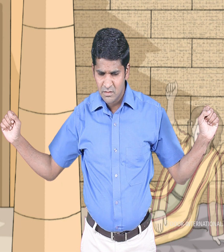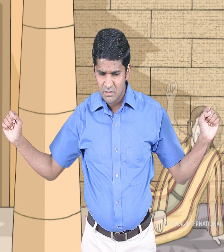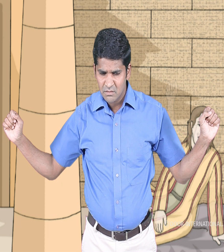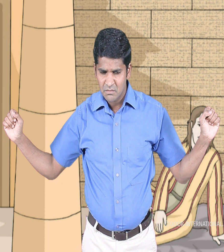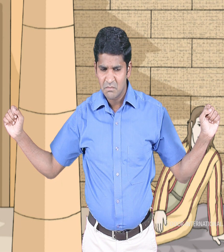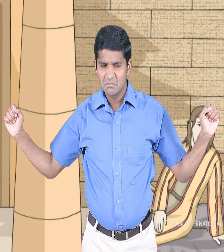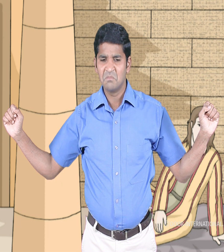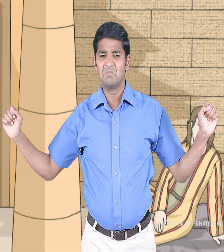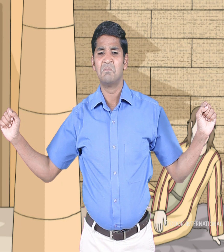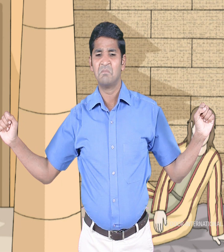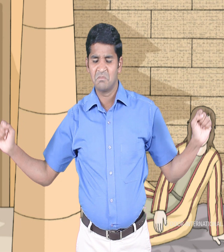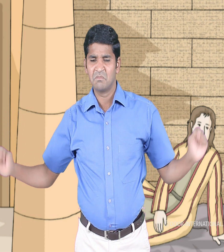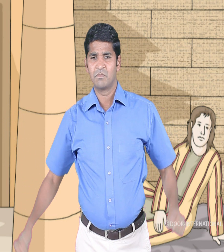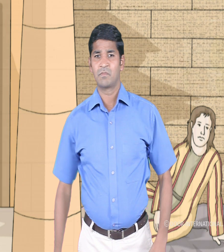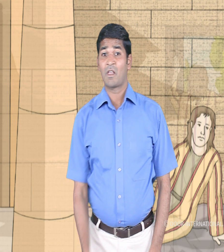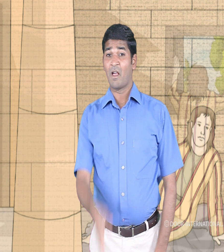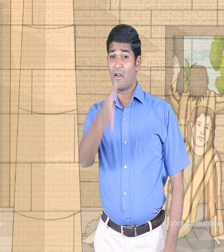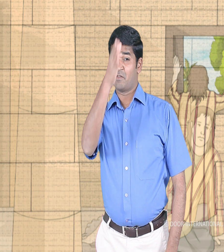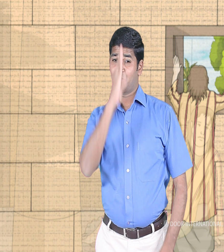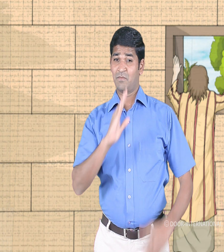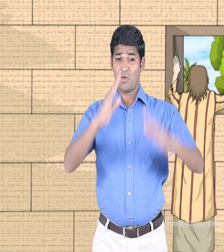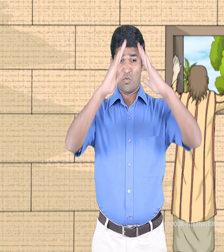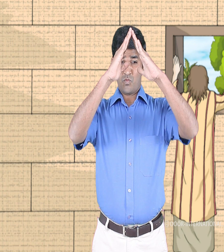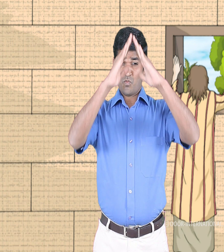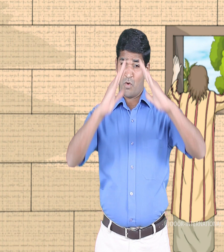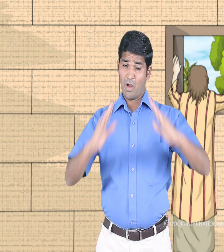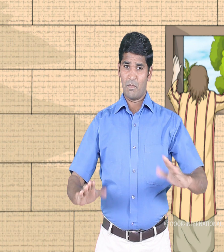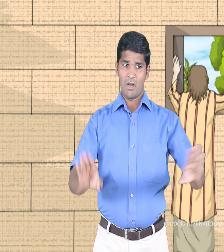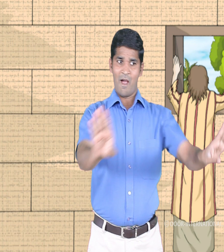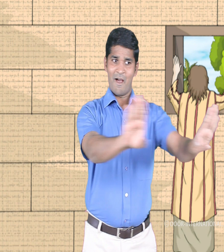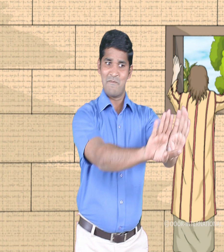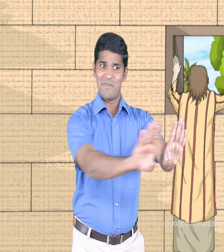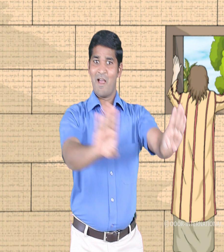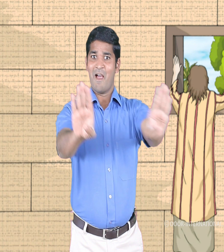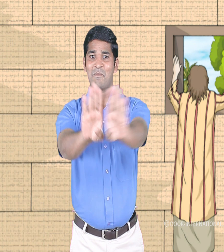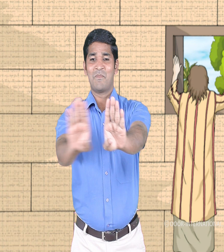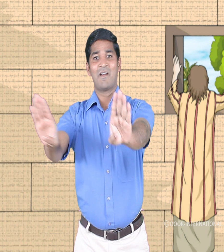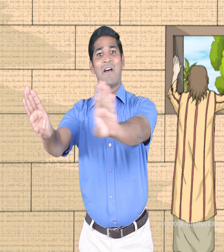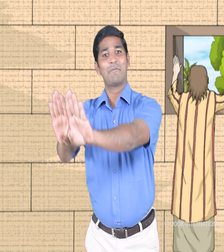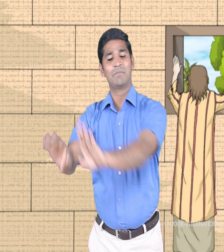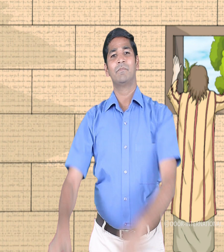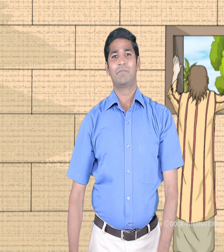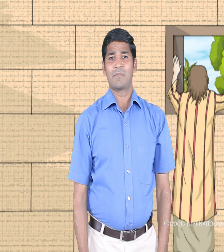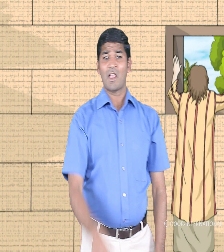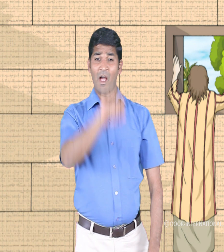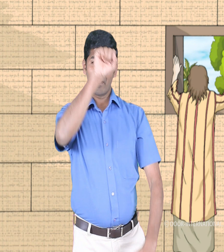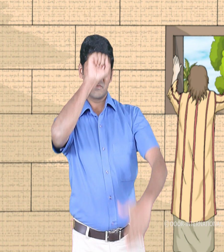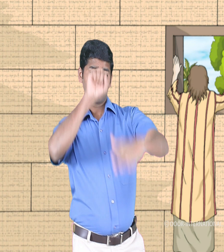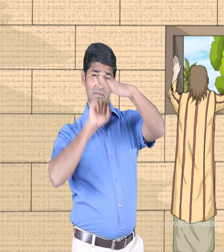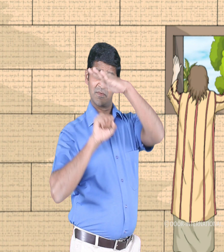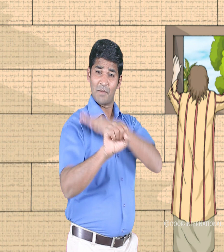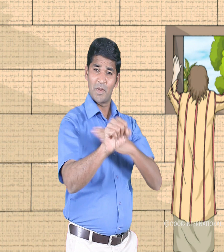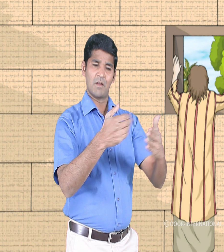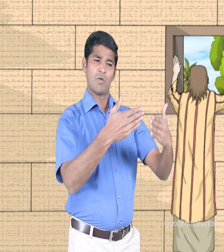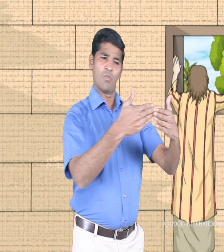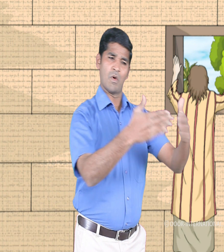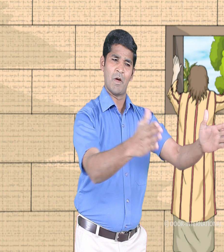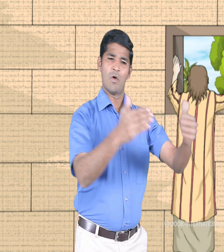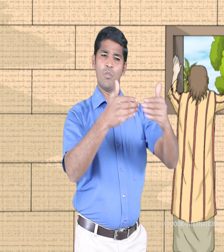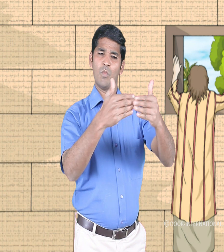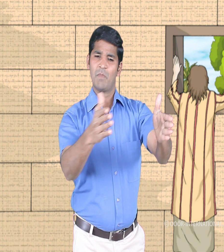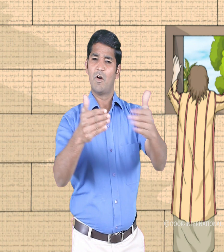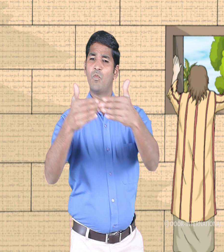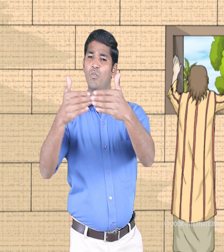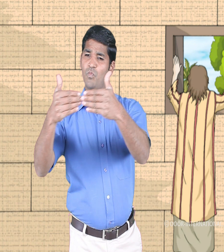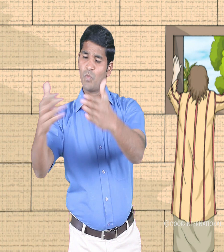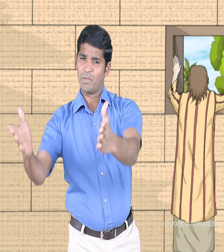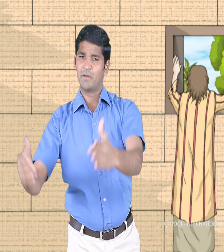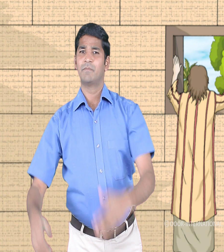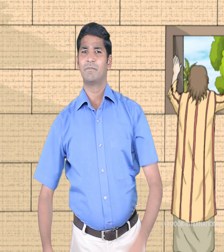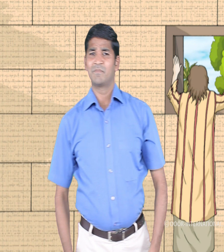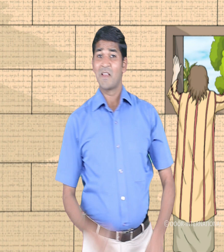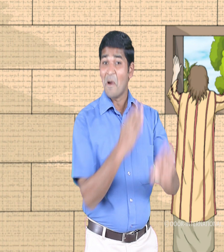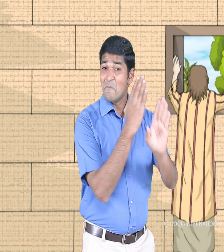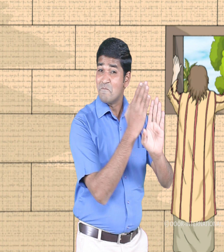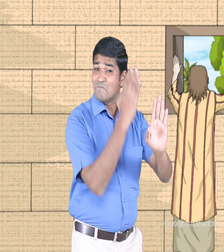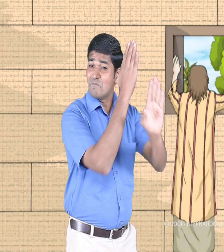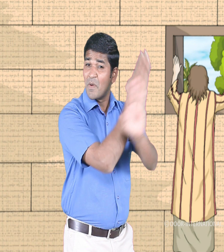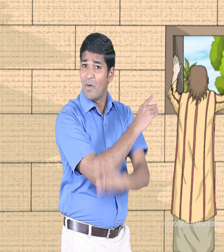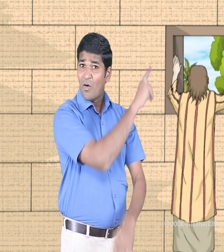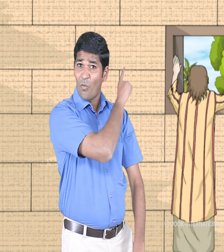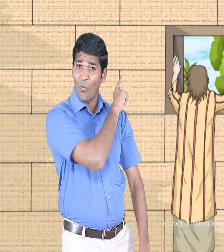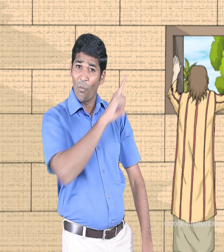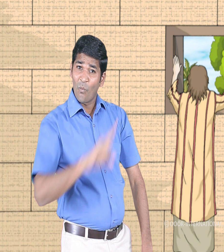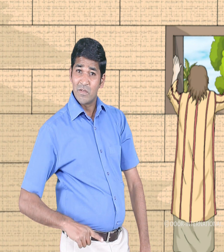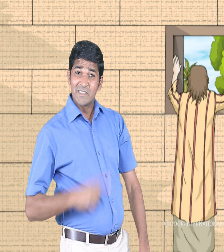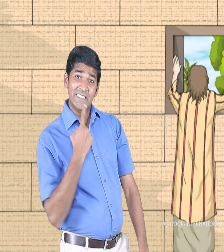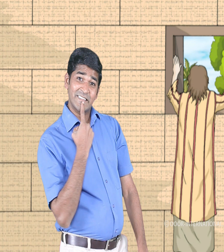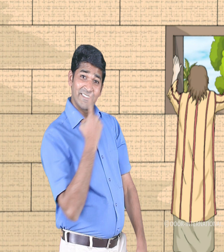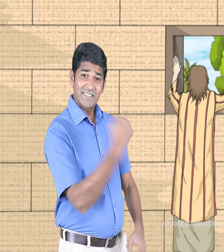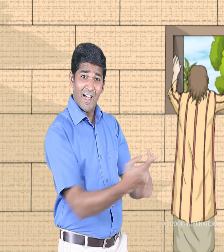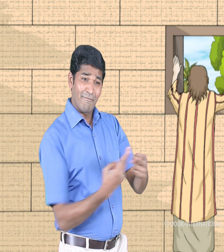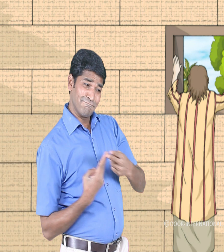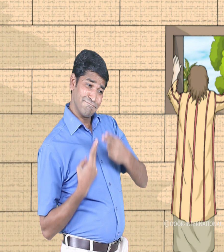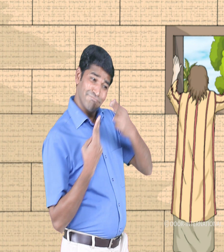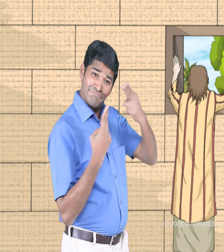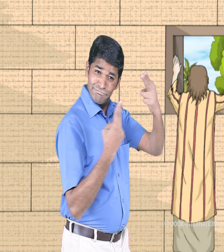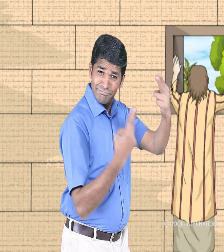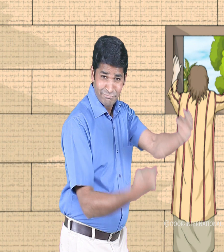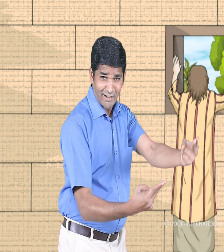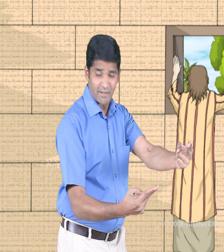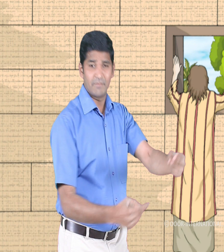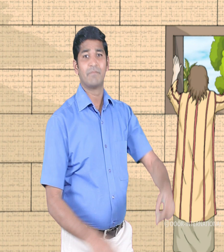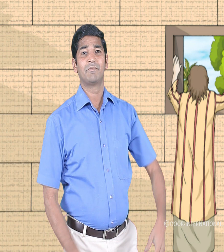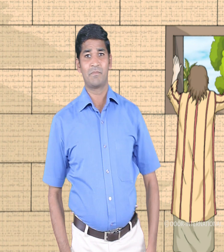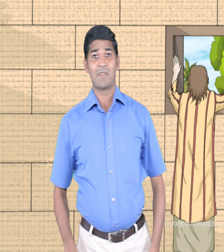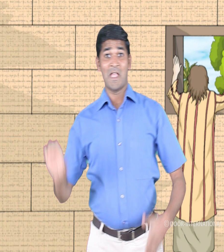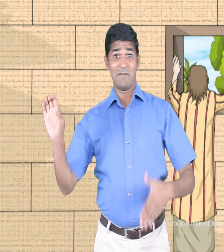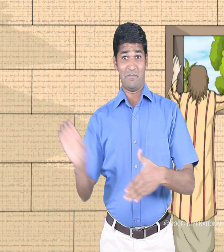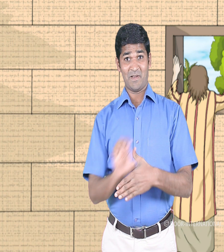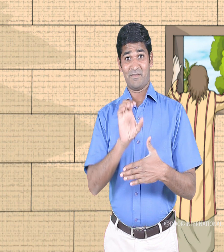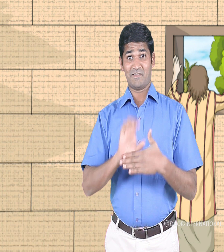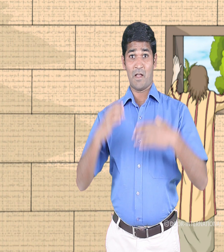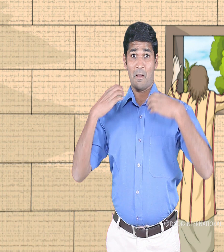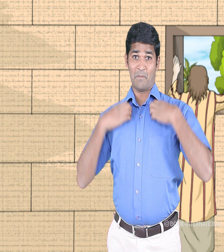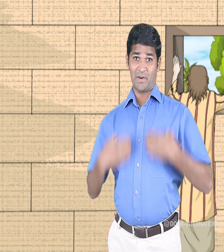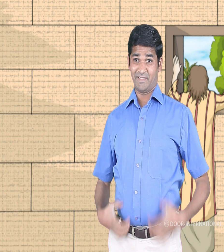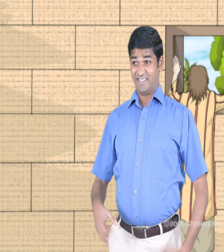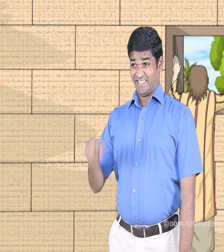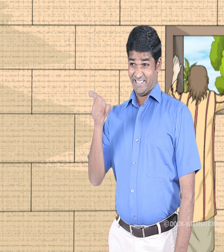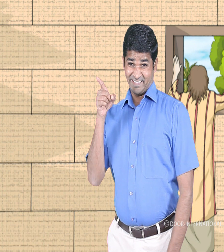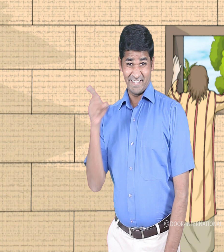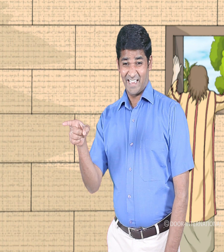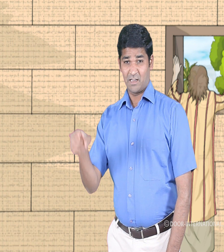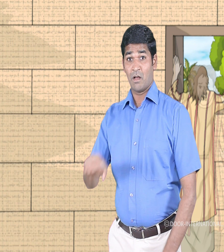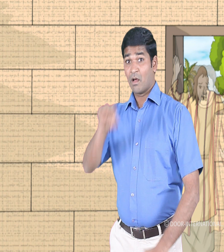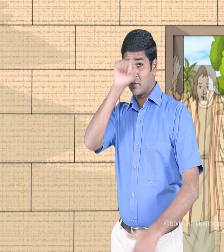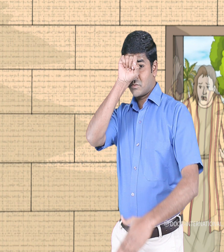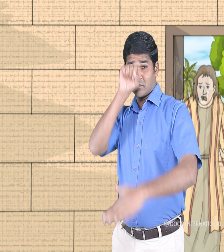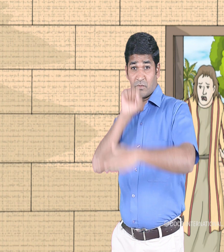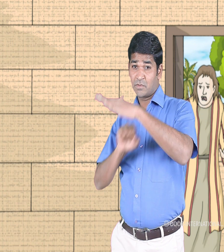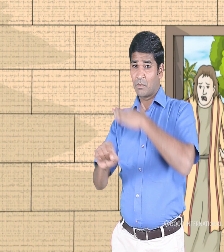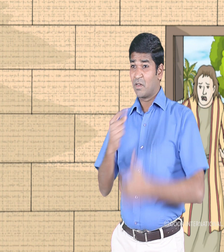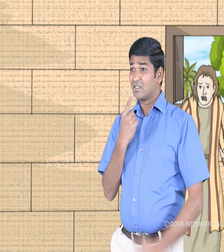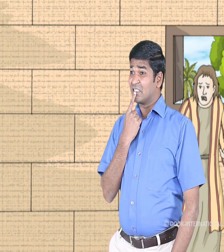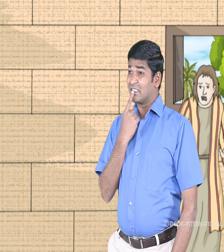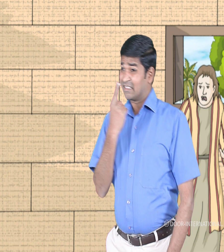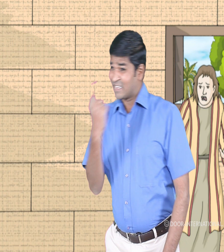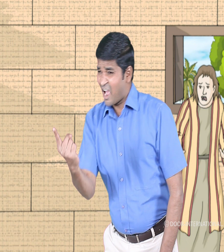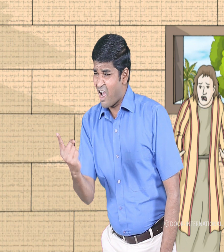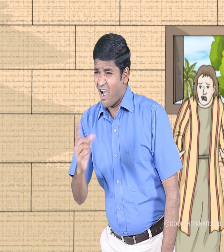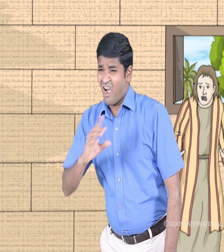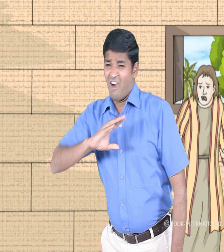then he opened the doors of the house of the LORD.